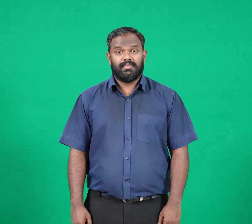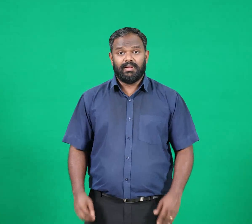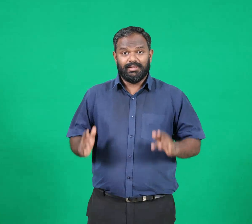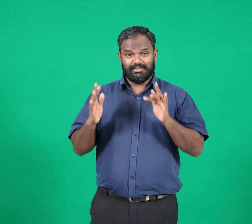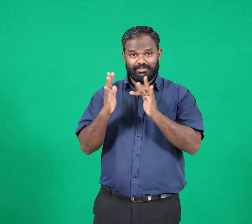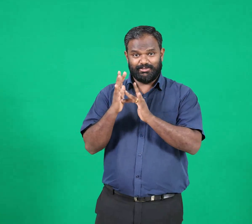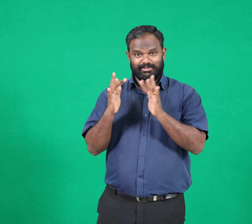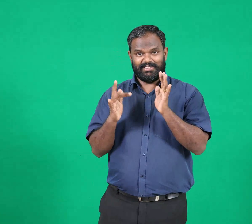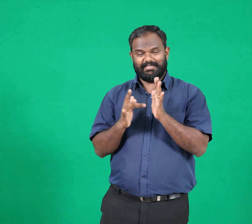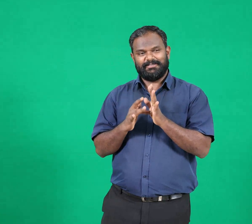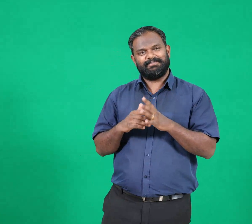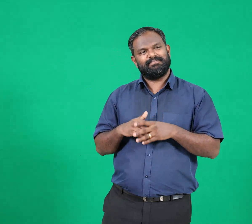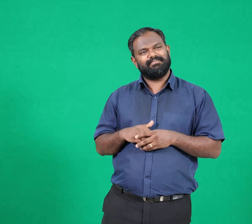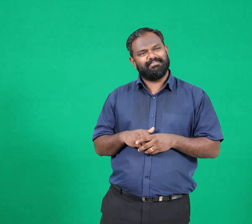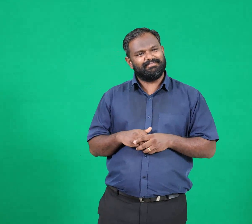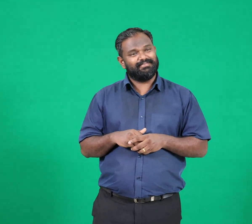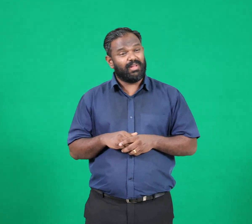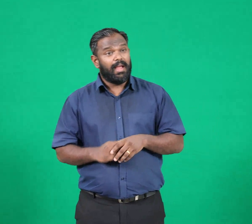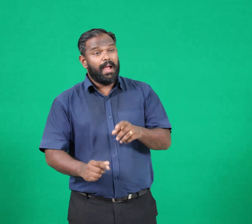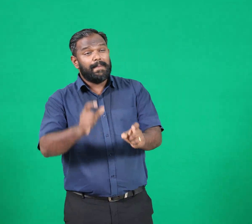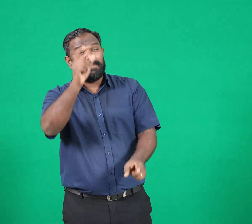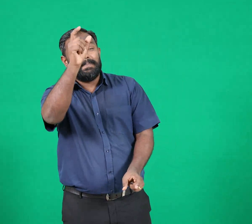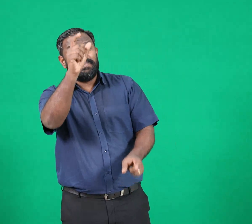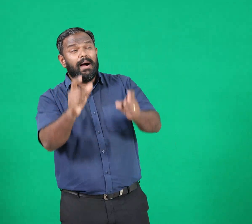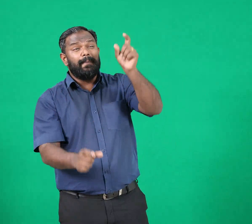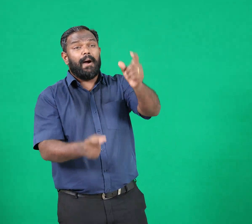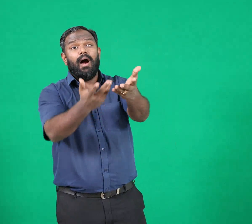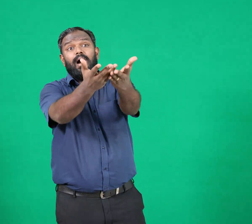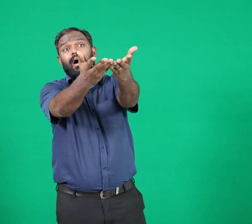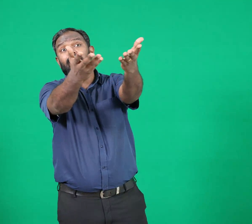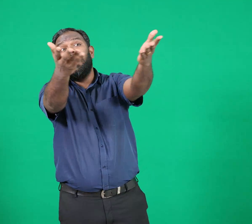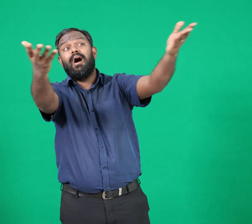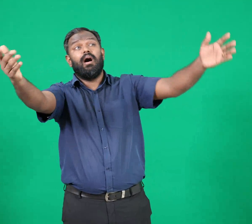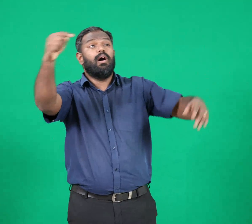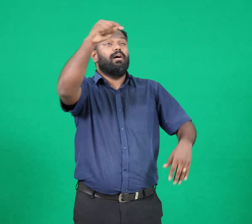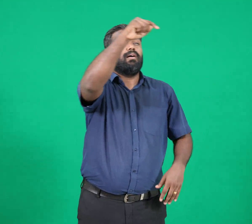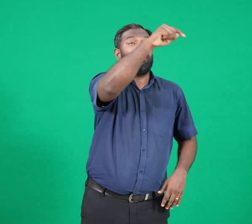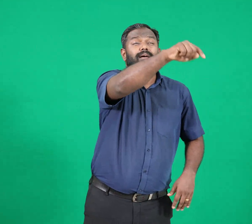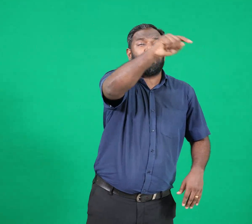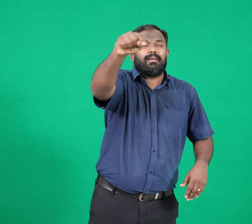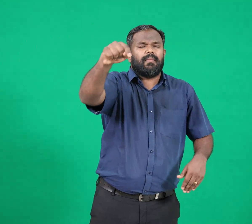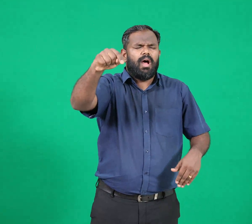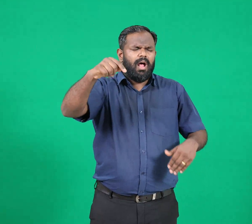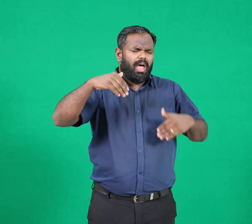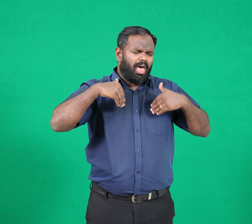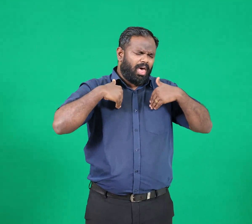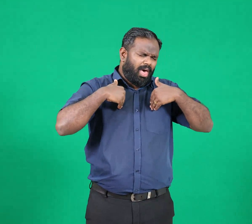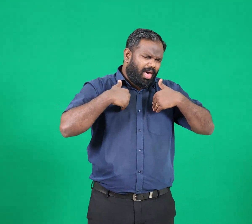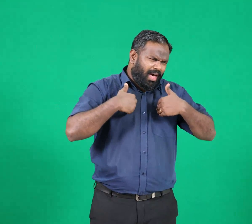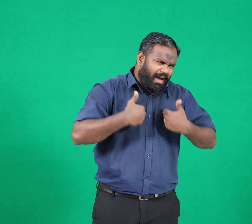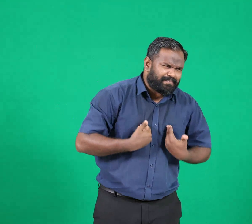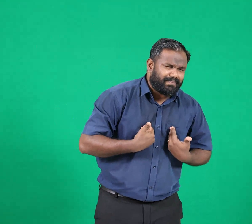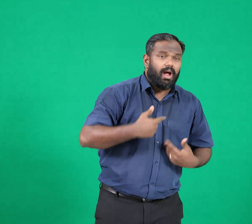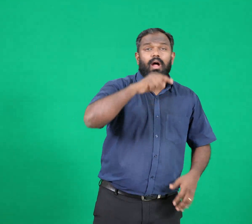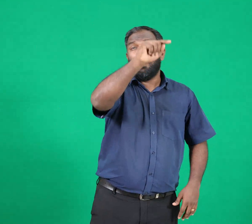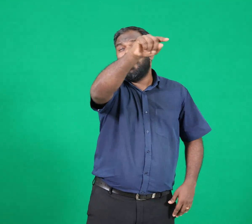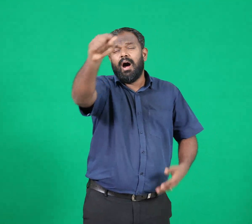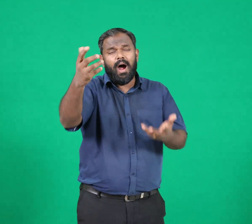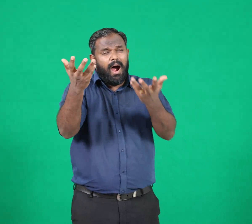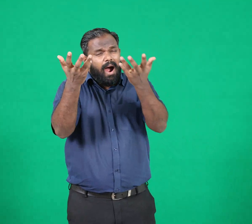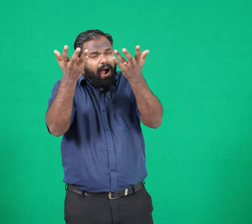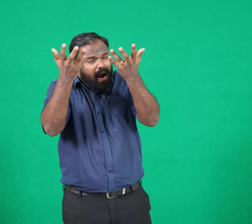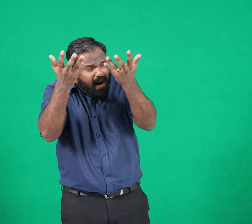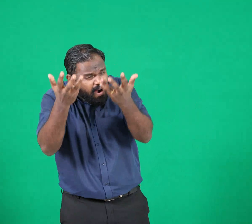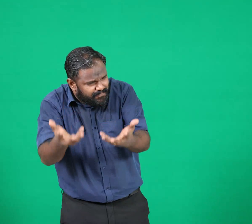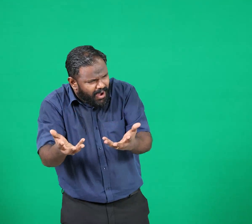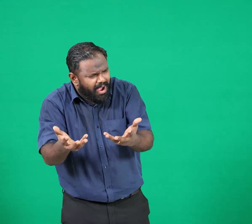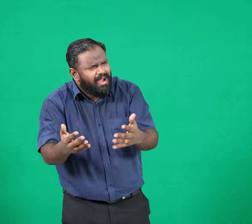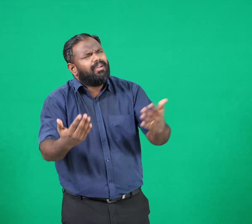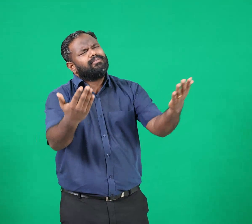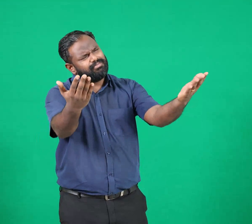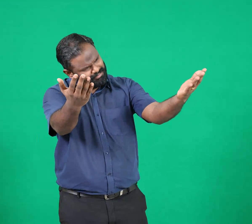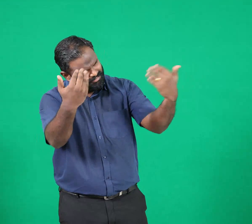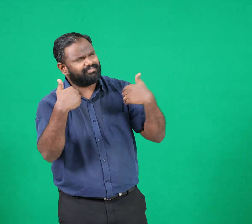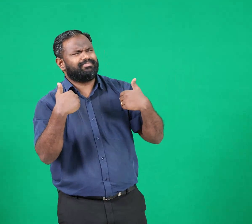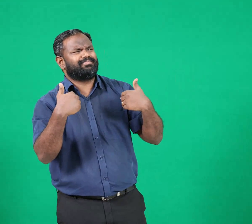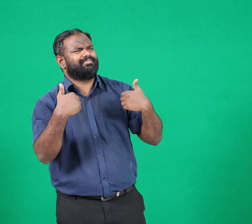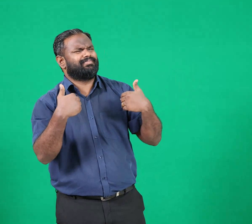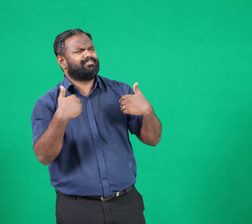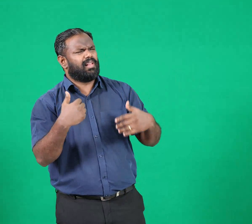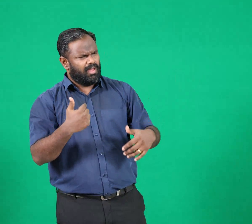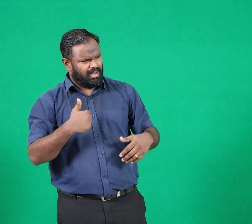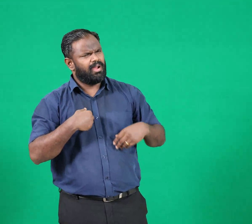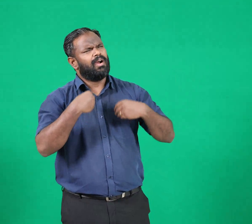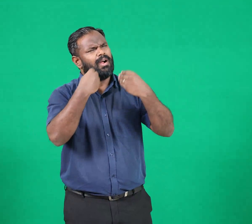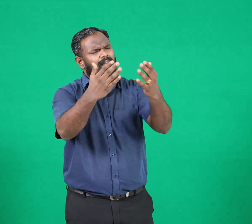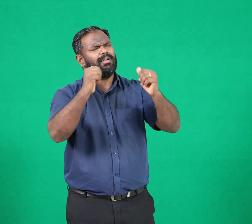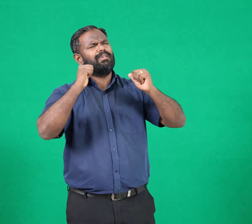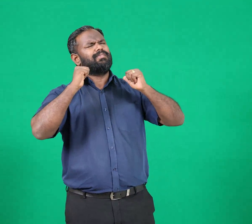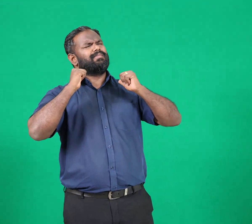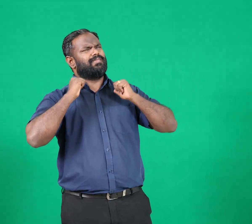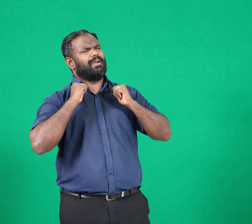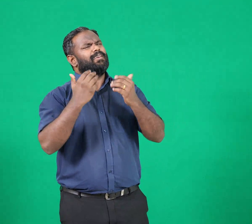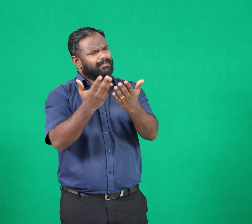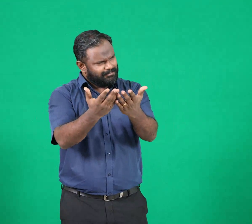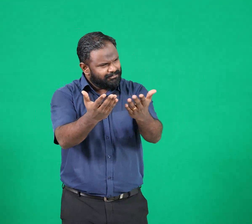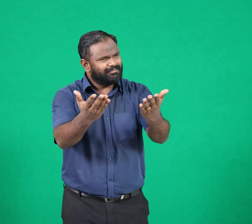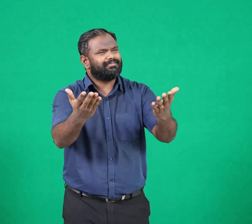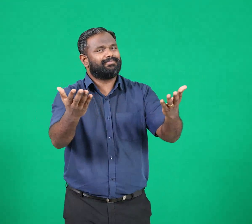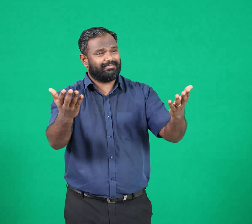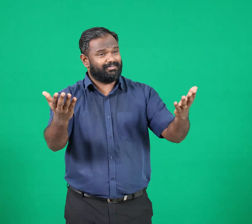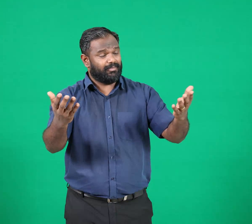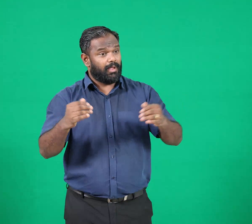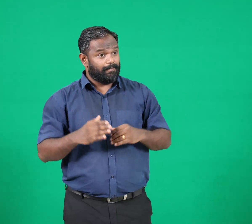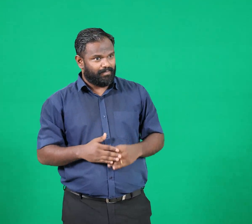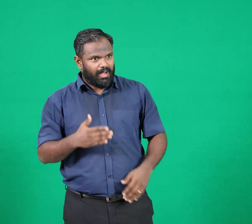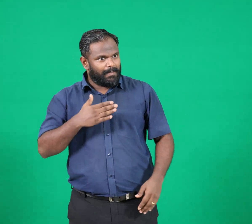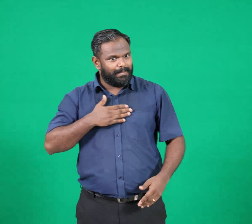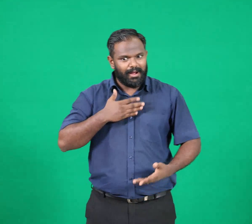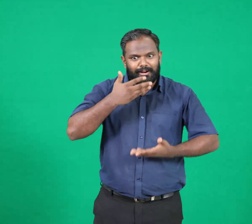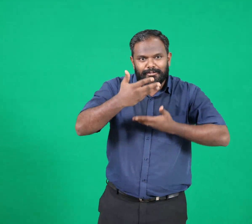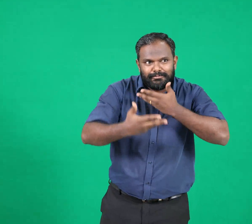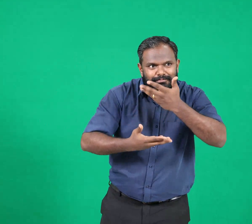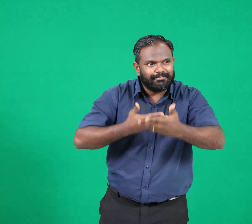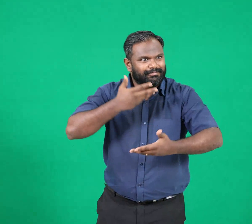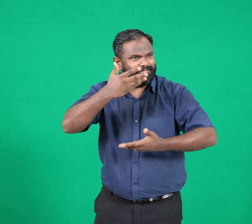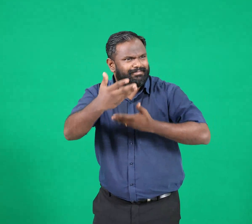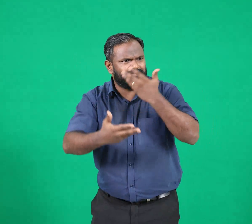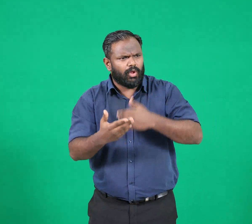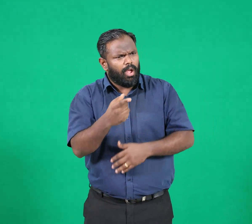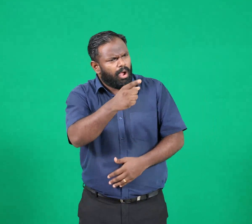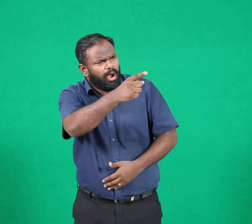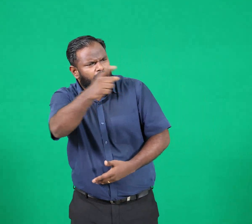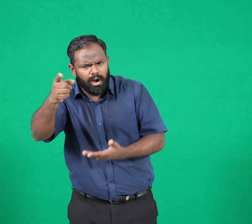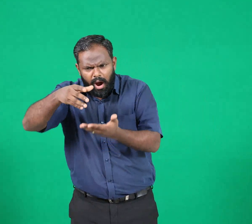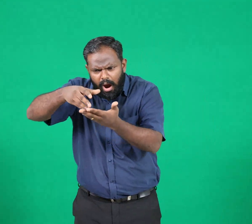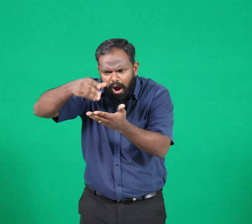Come to Me, all you who are weary and burdened, and I will give you rest.